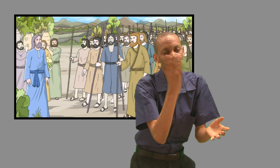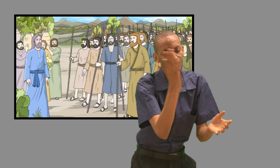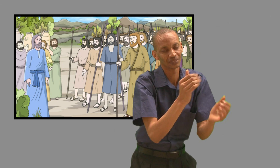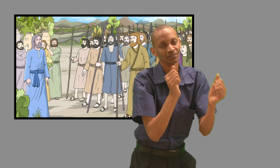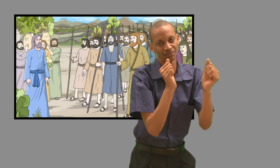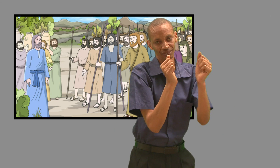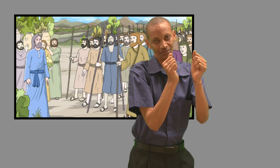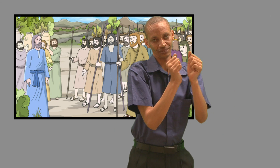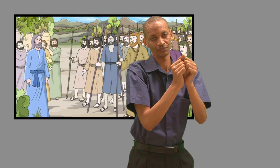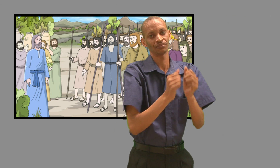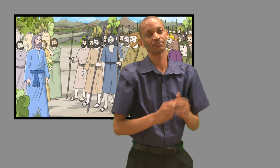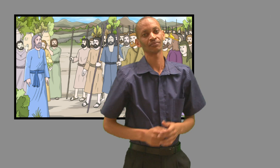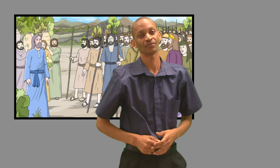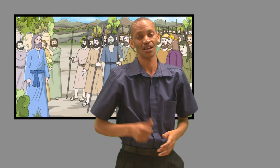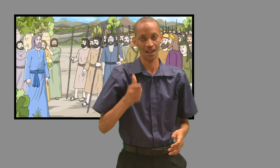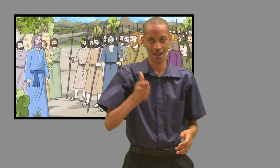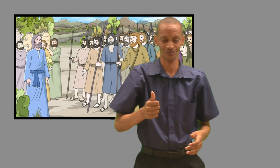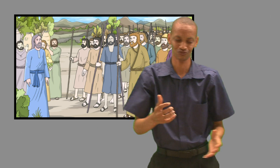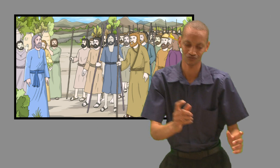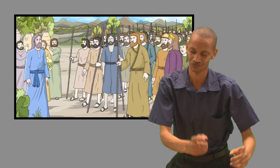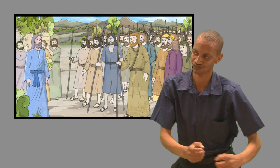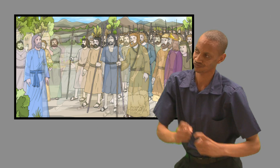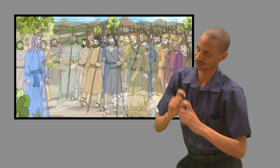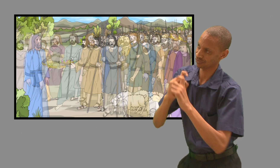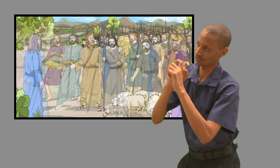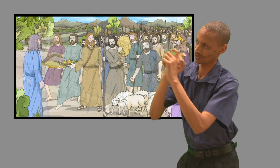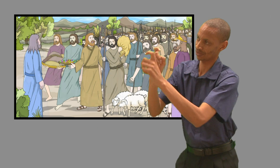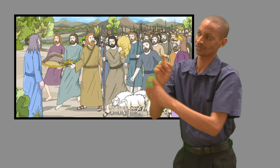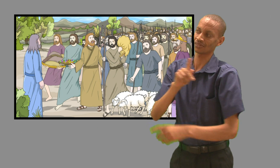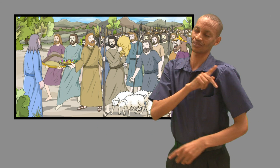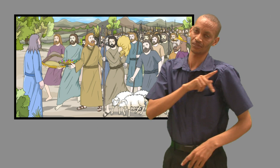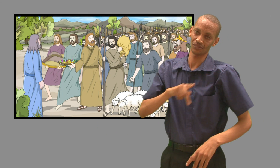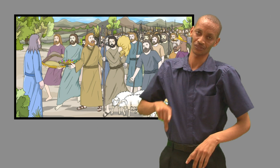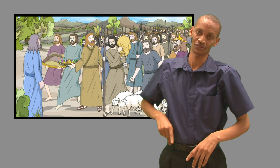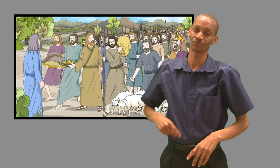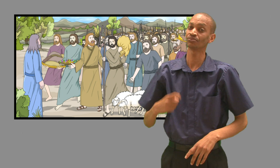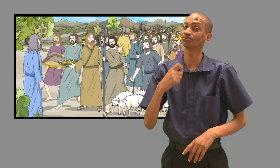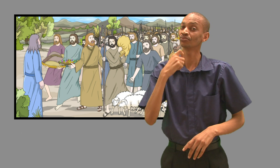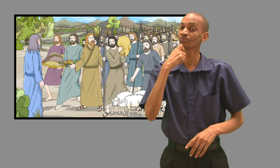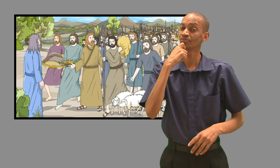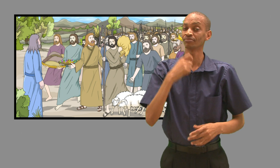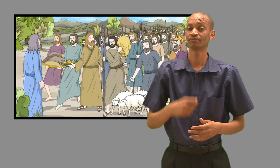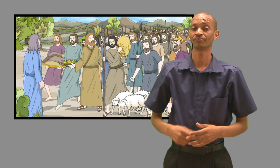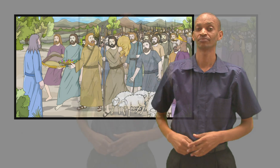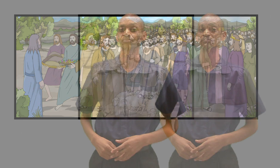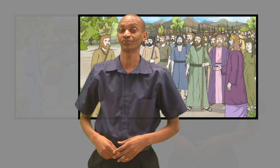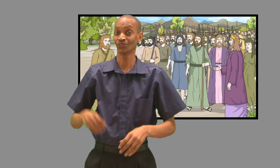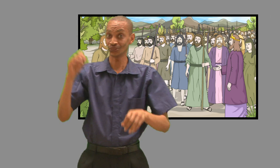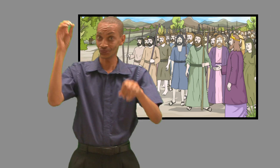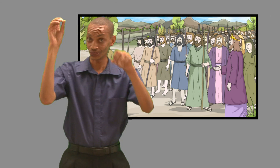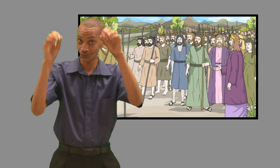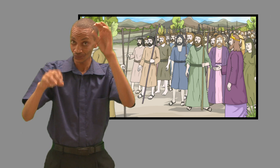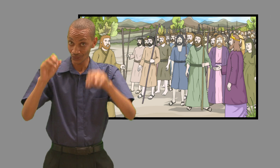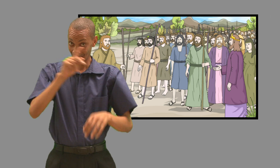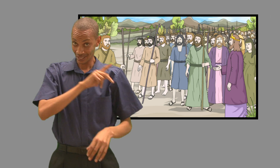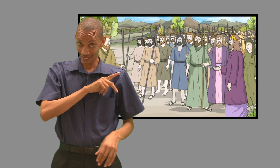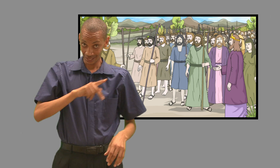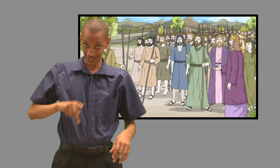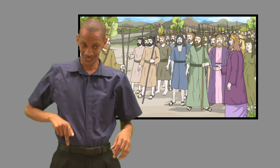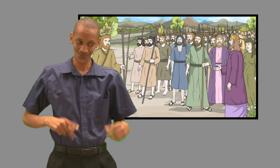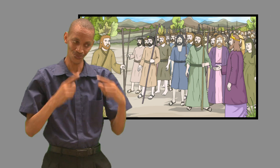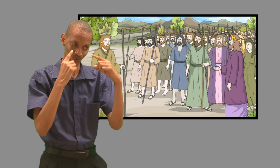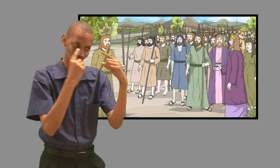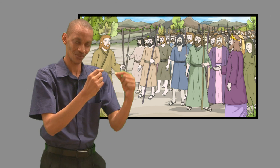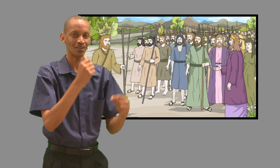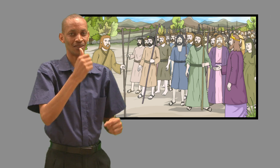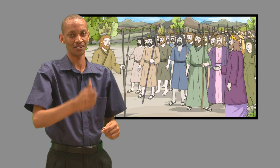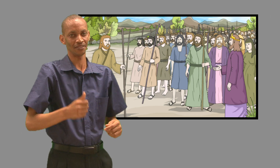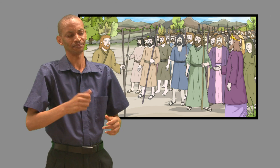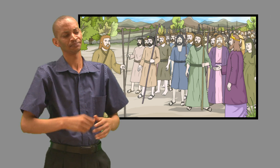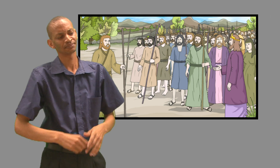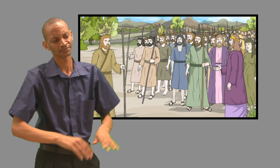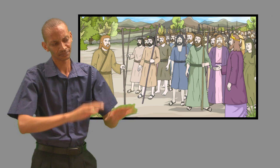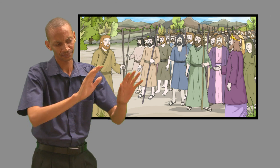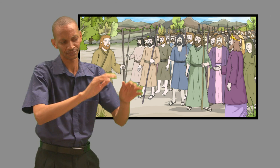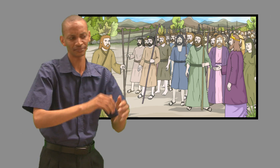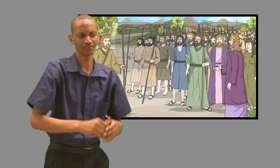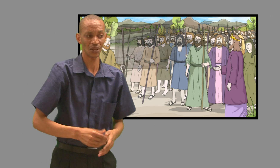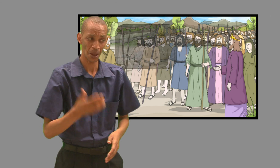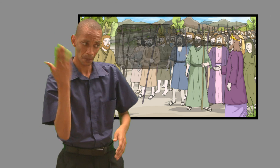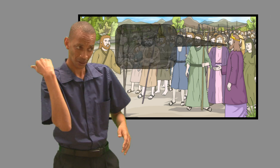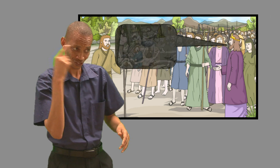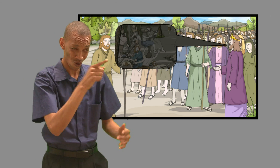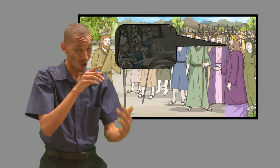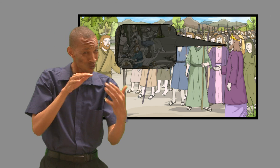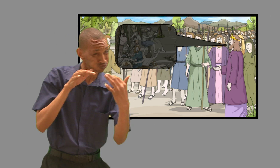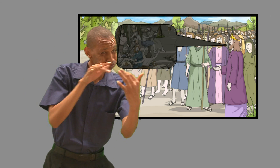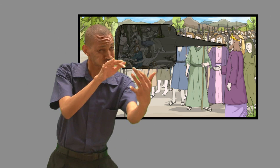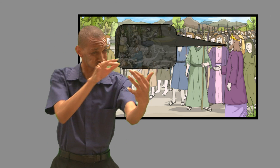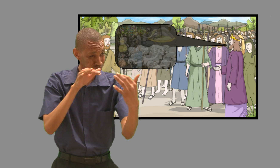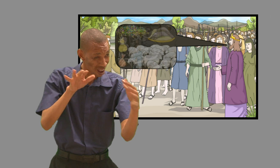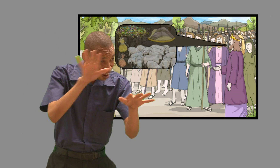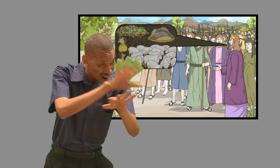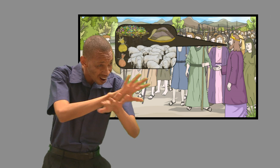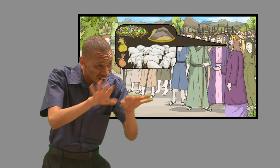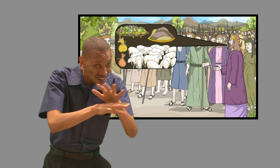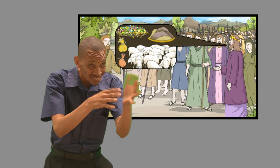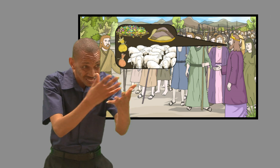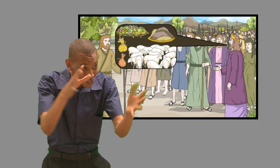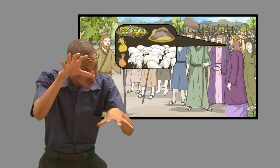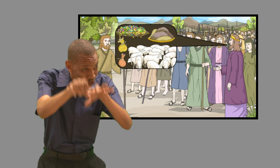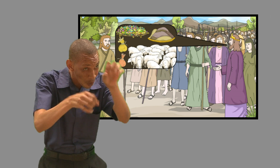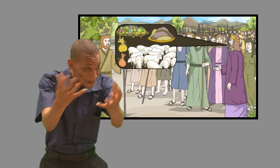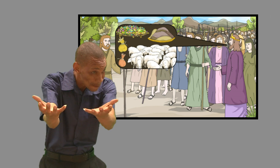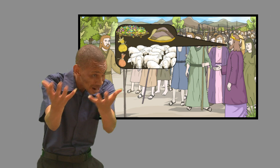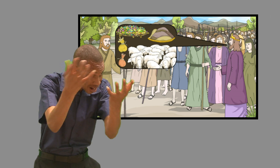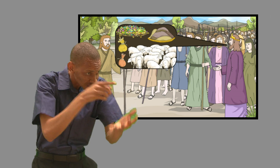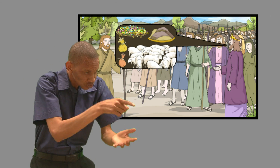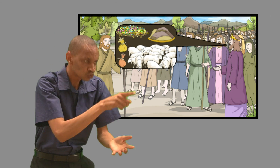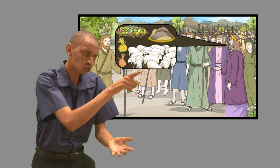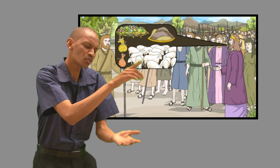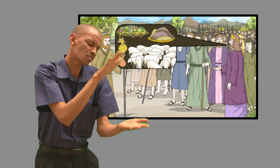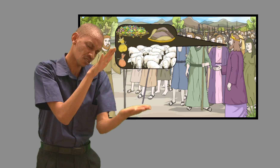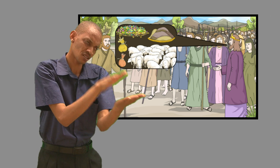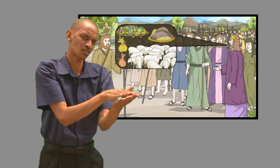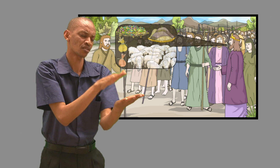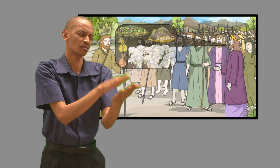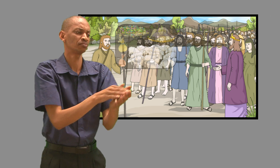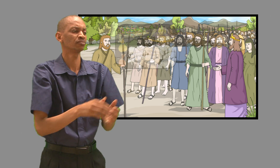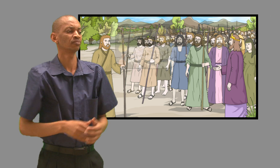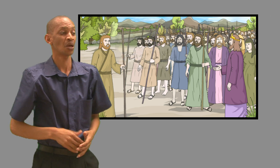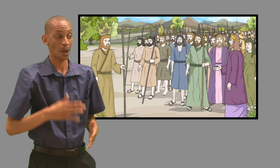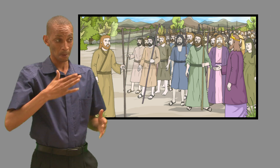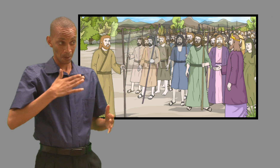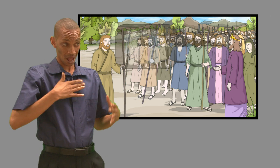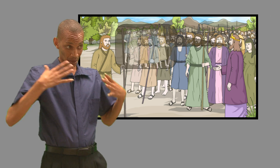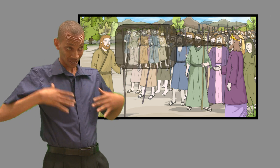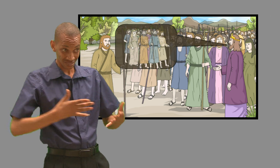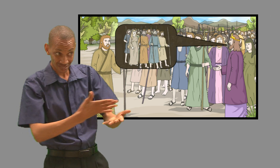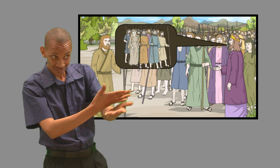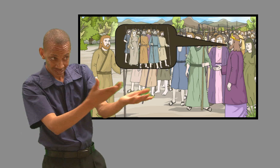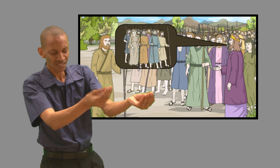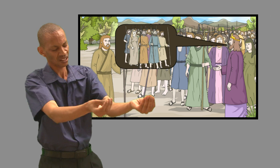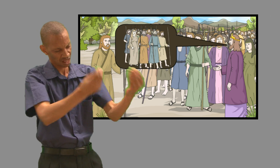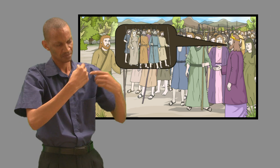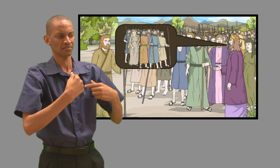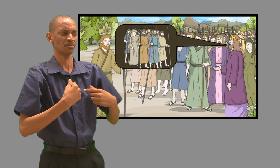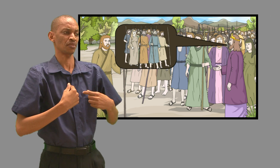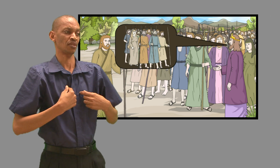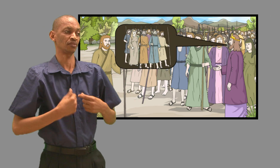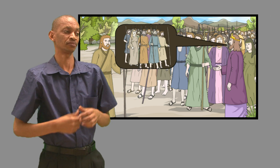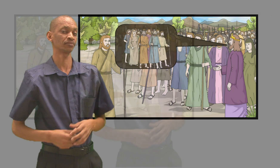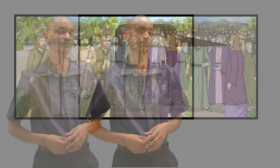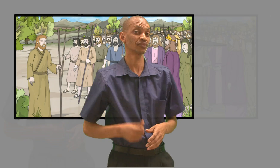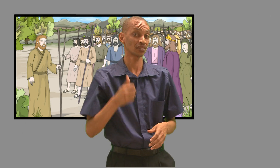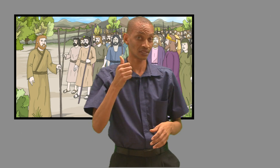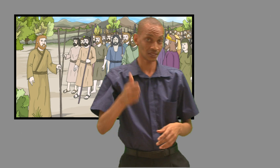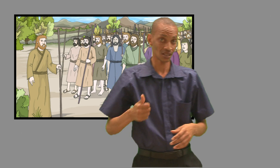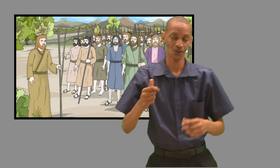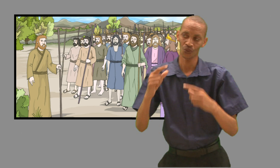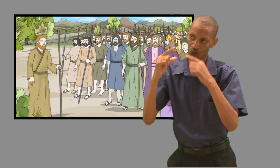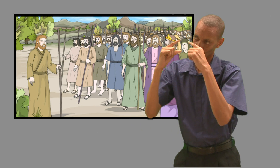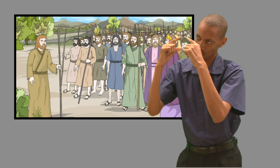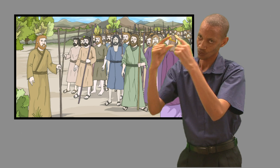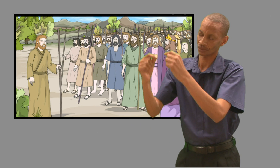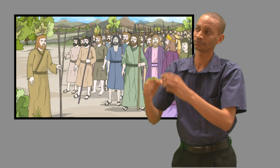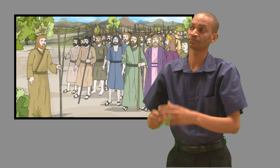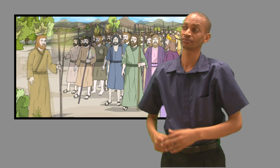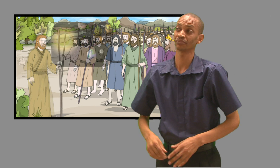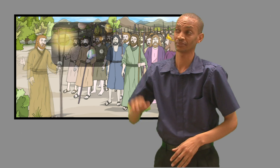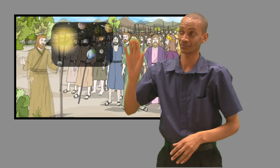The king of Sodom said to Abram, “Give me the people, but take the goods for yourself.”